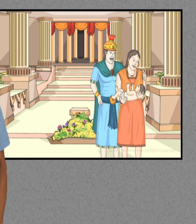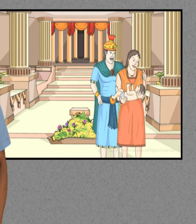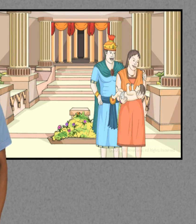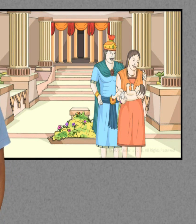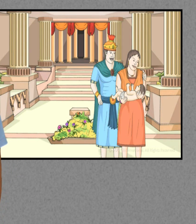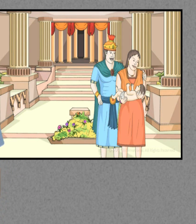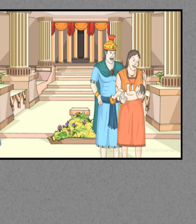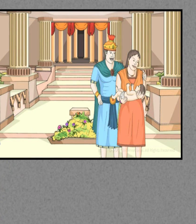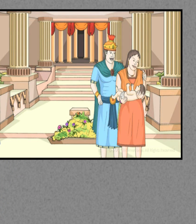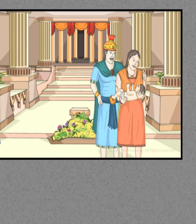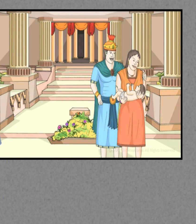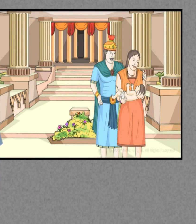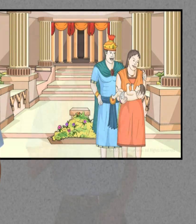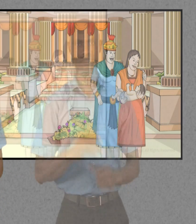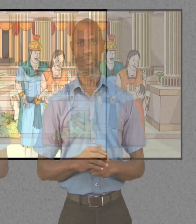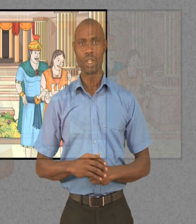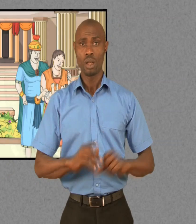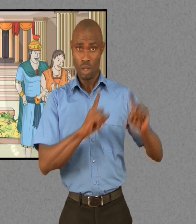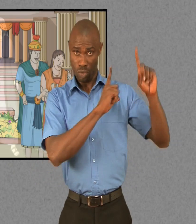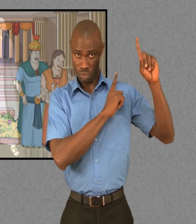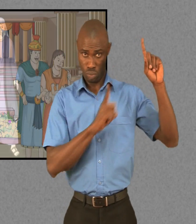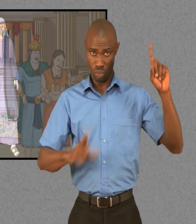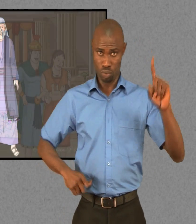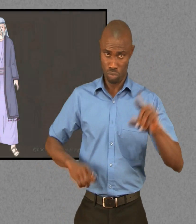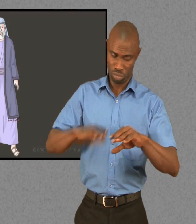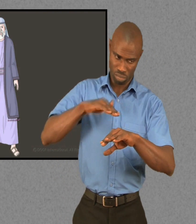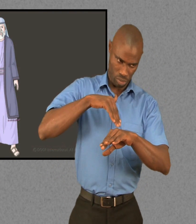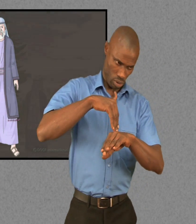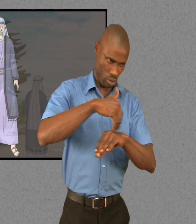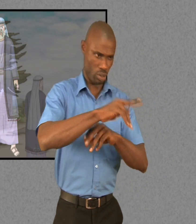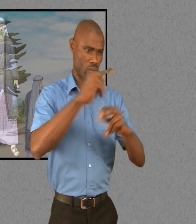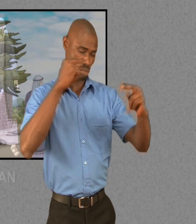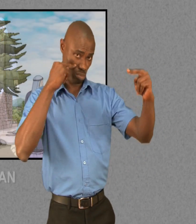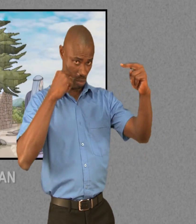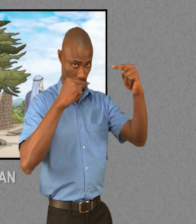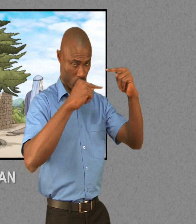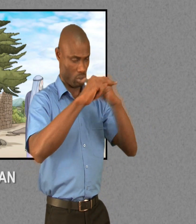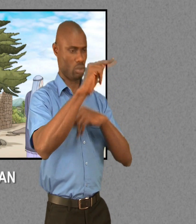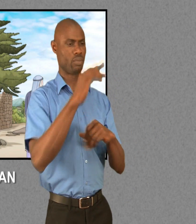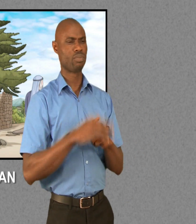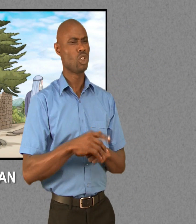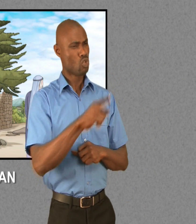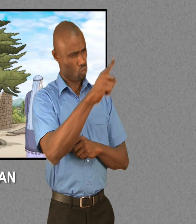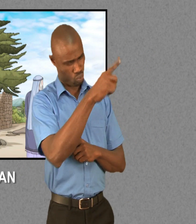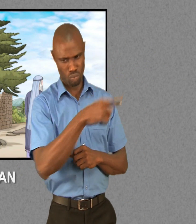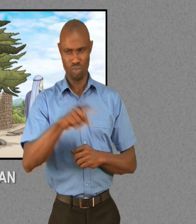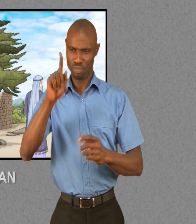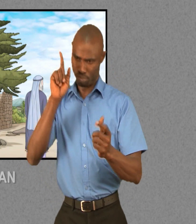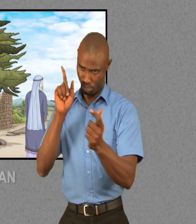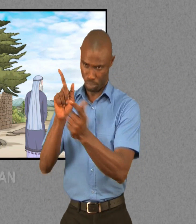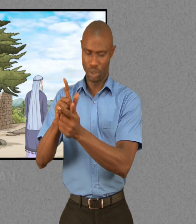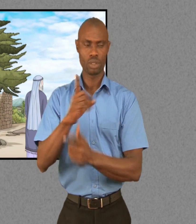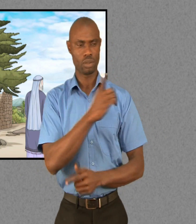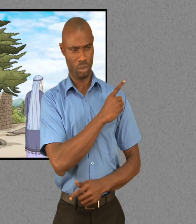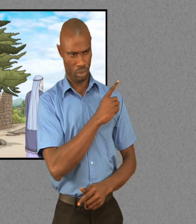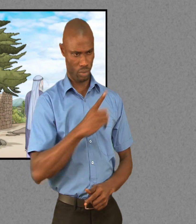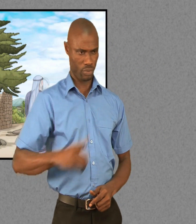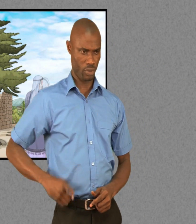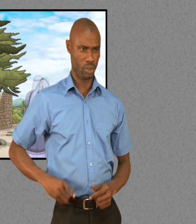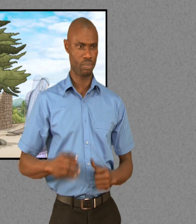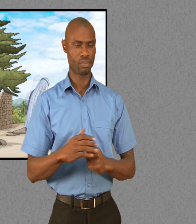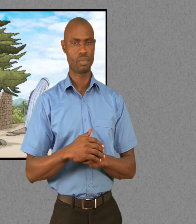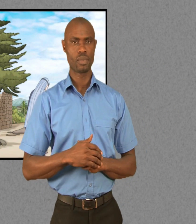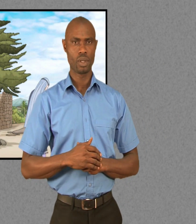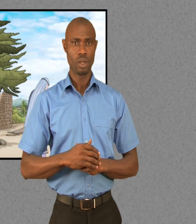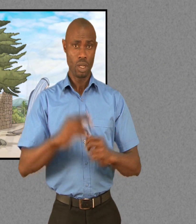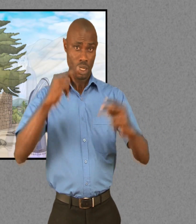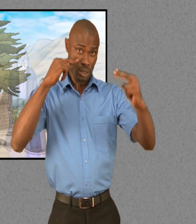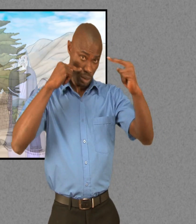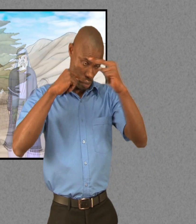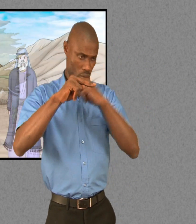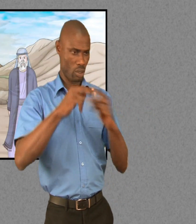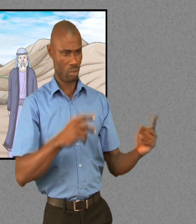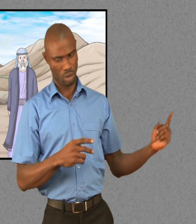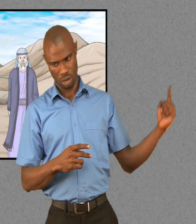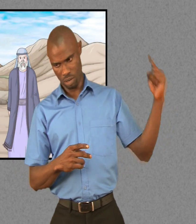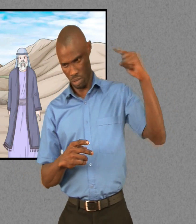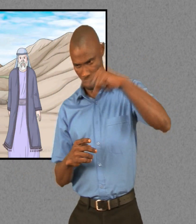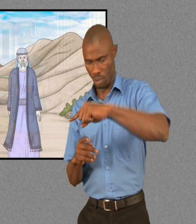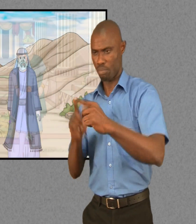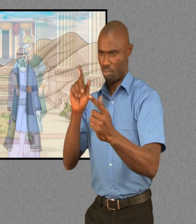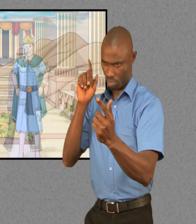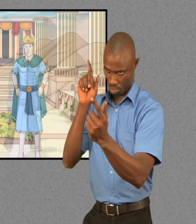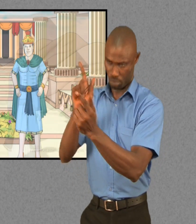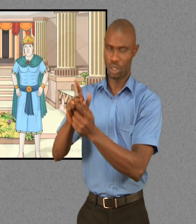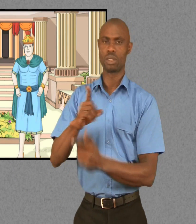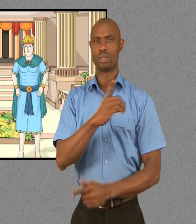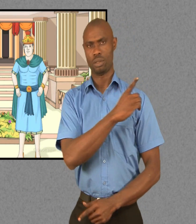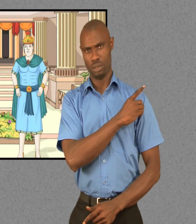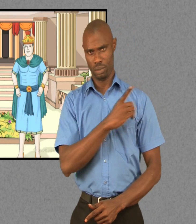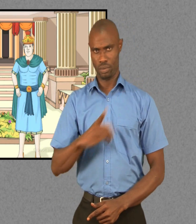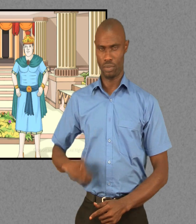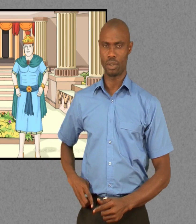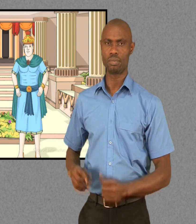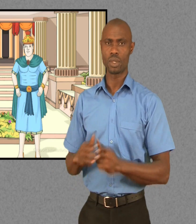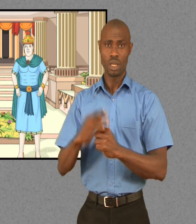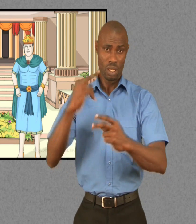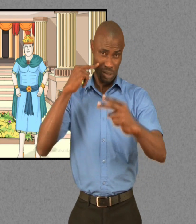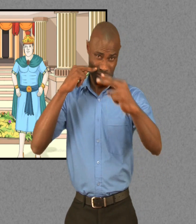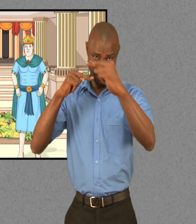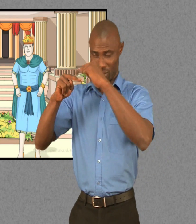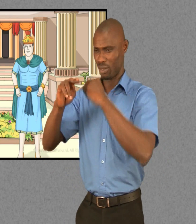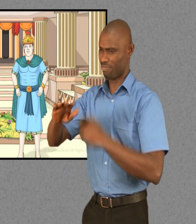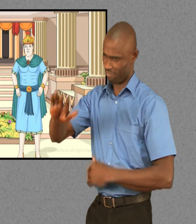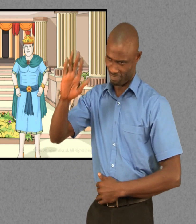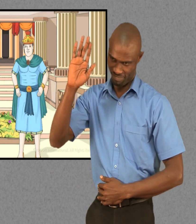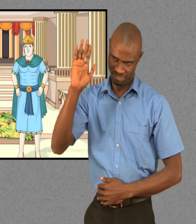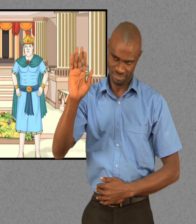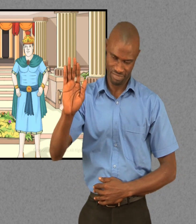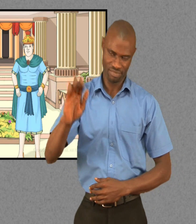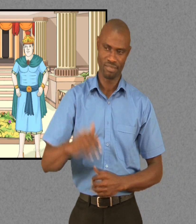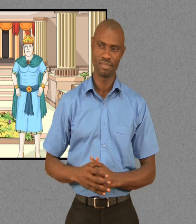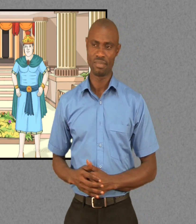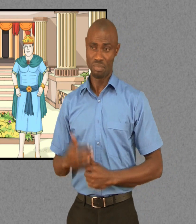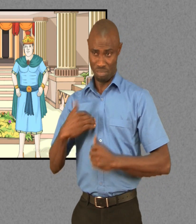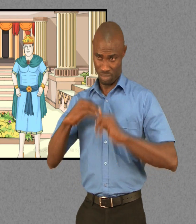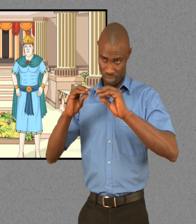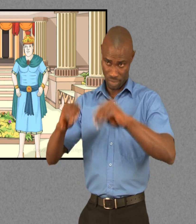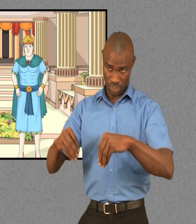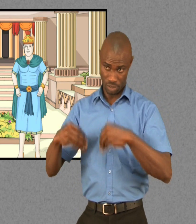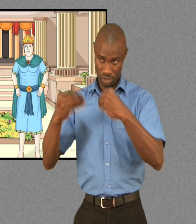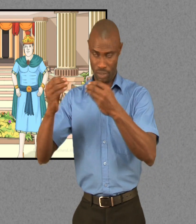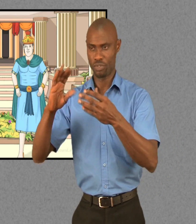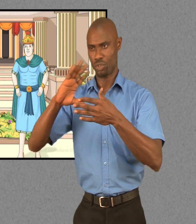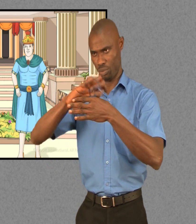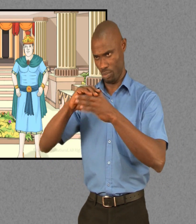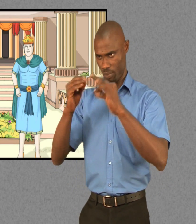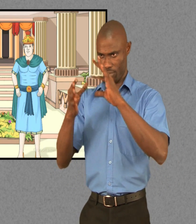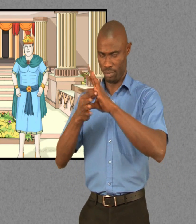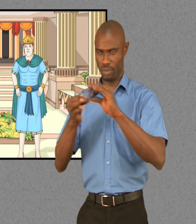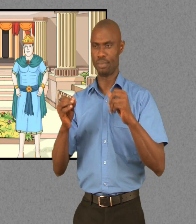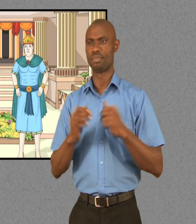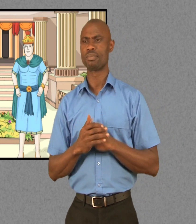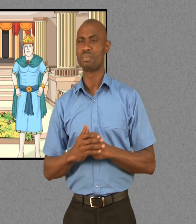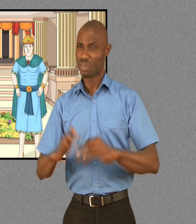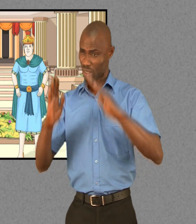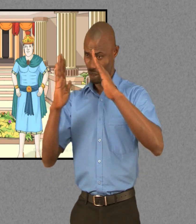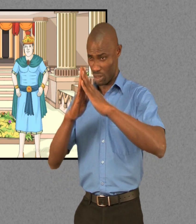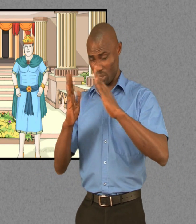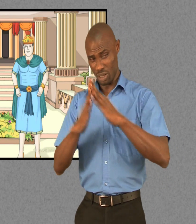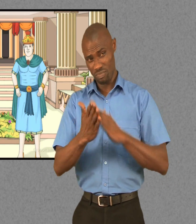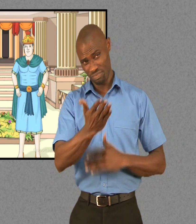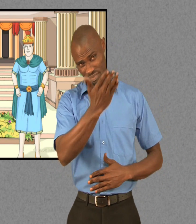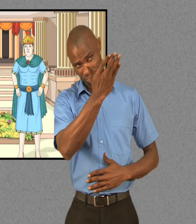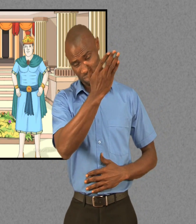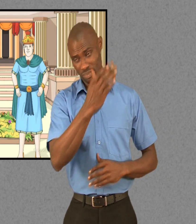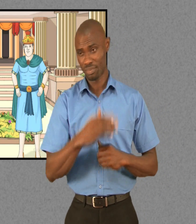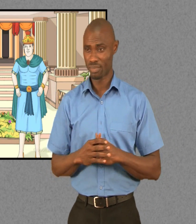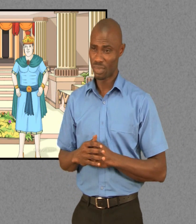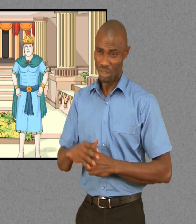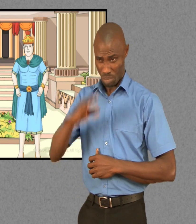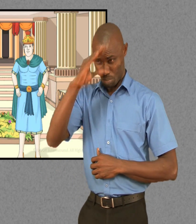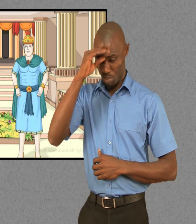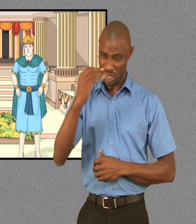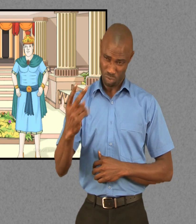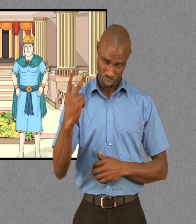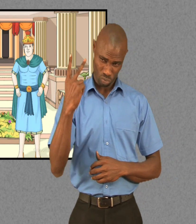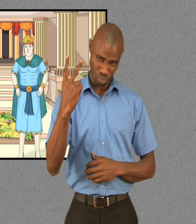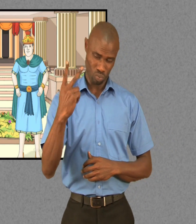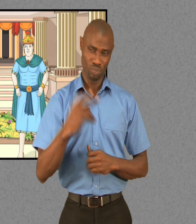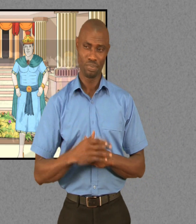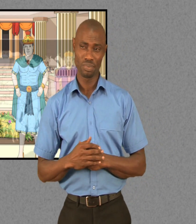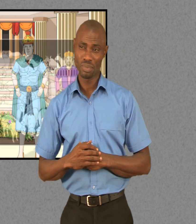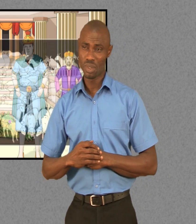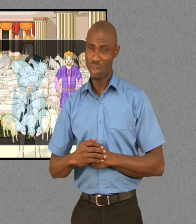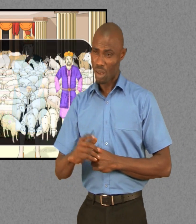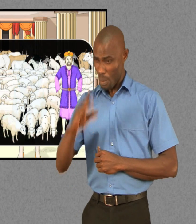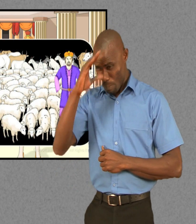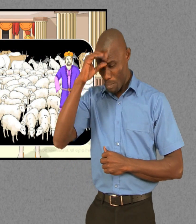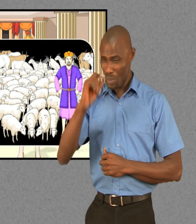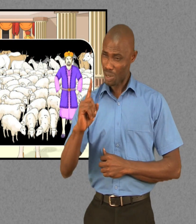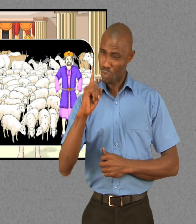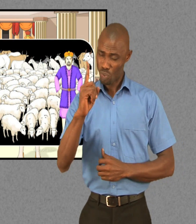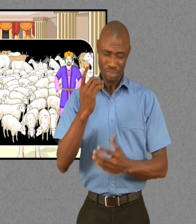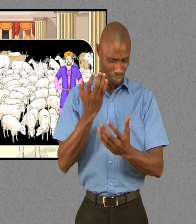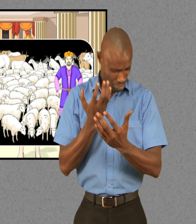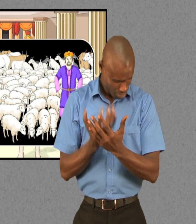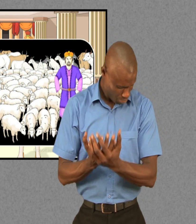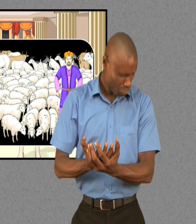Then the LORD sent Nathan to David, and when he arrived, he said, “There were two men in a certain city, one rich and the other poor.